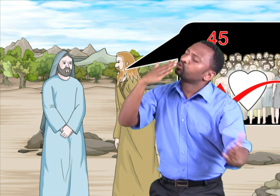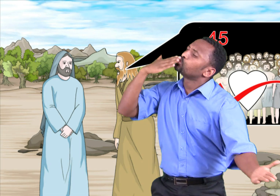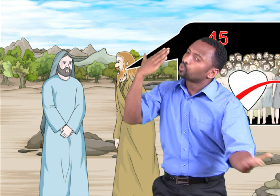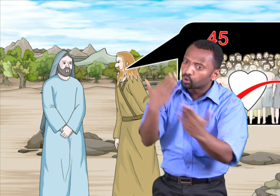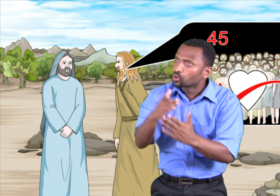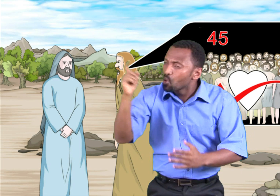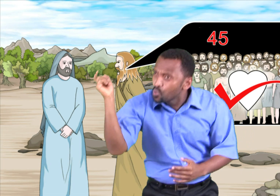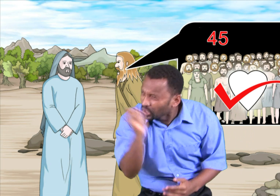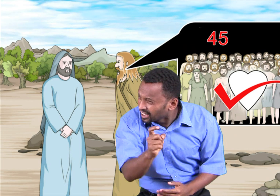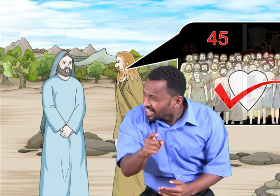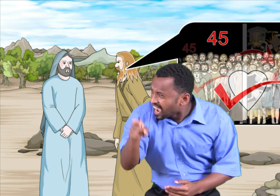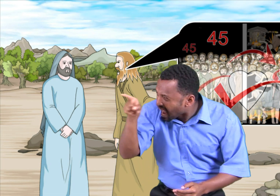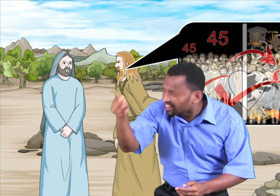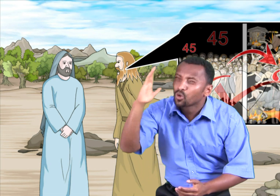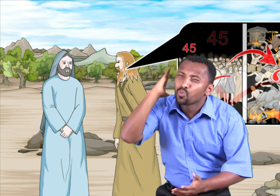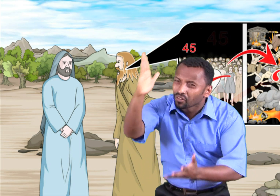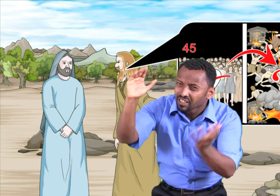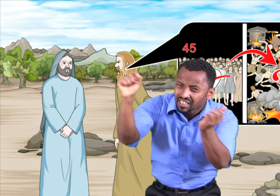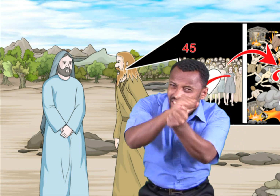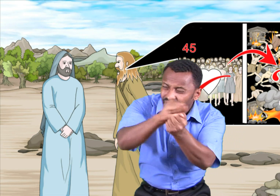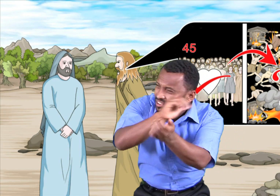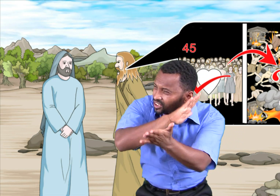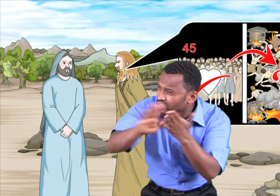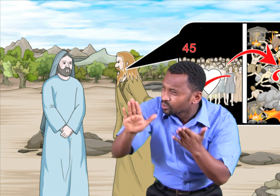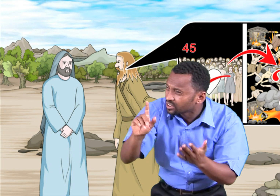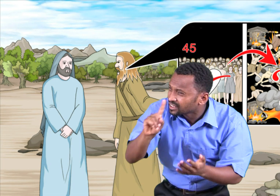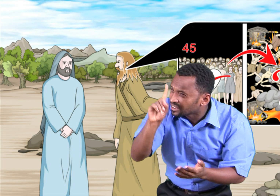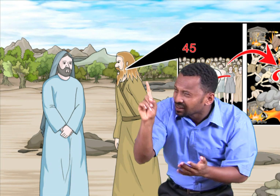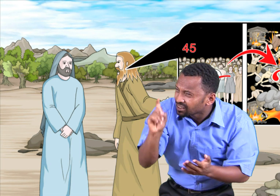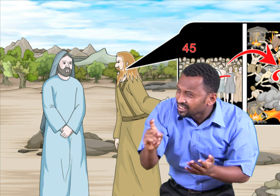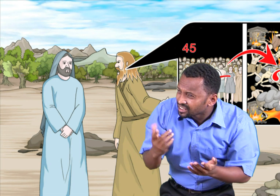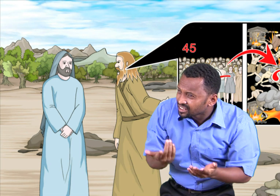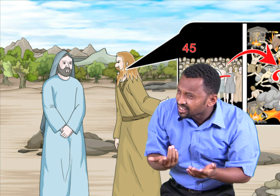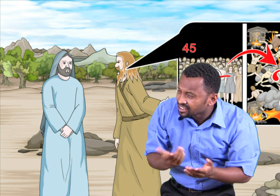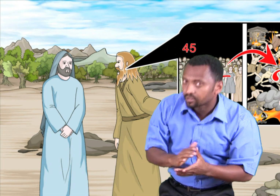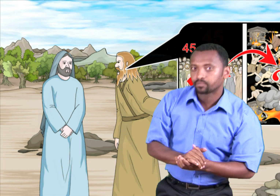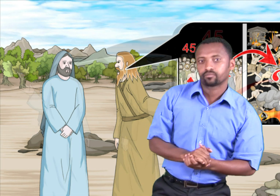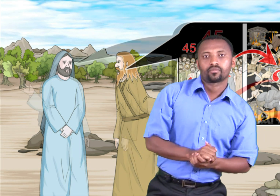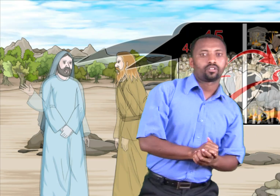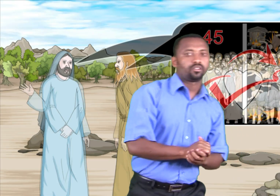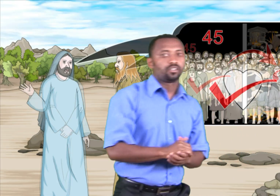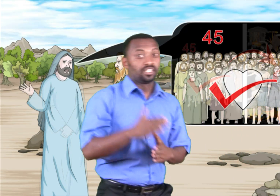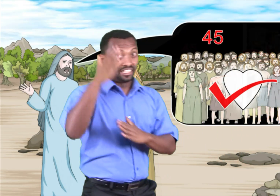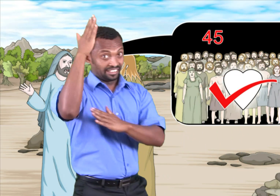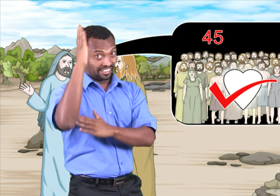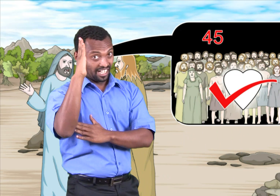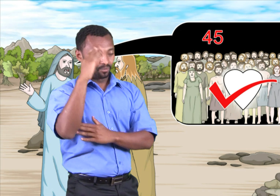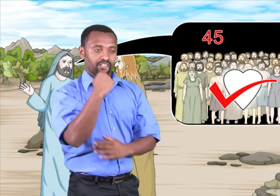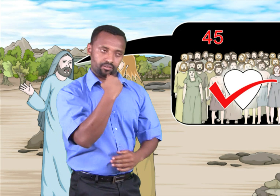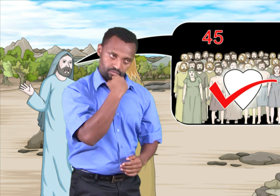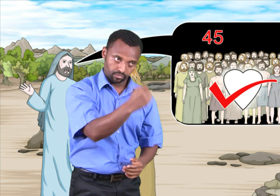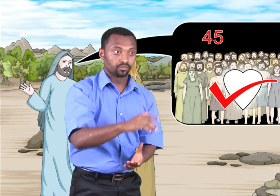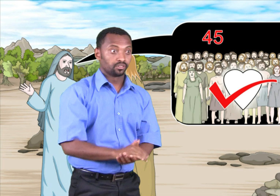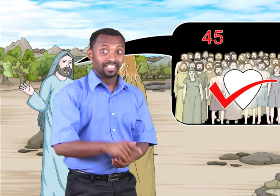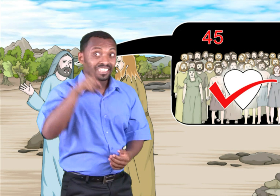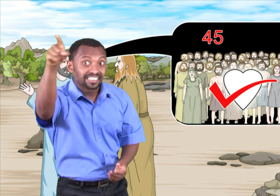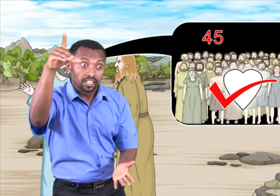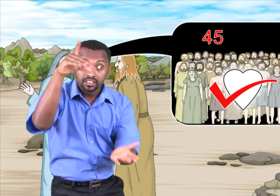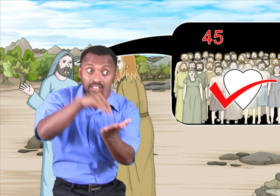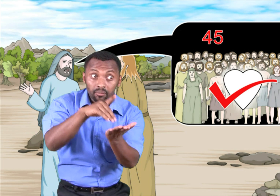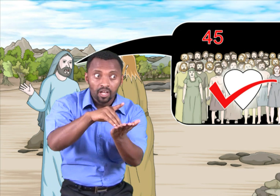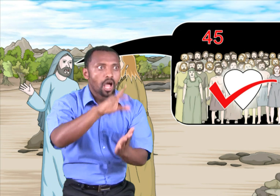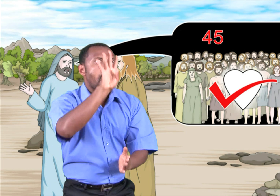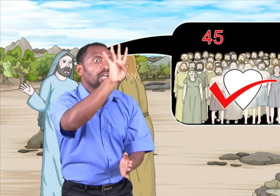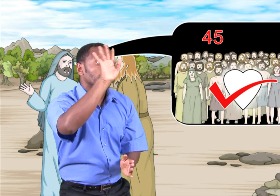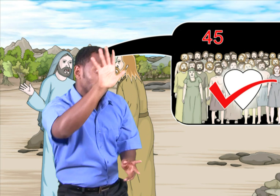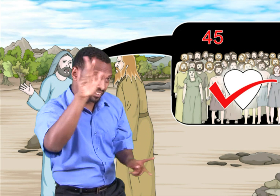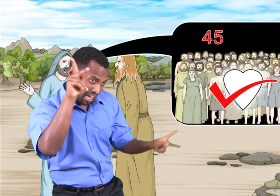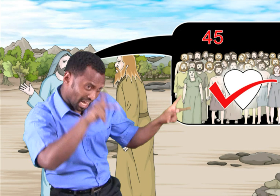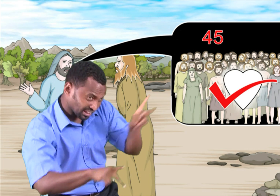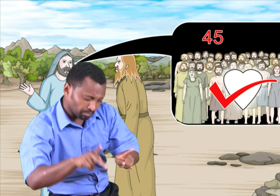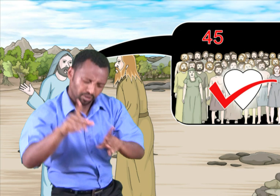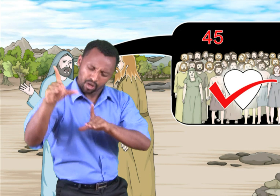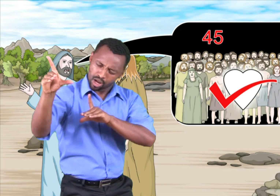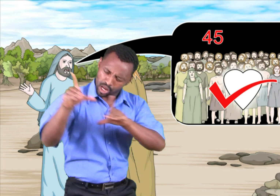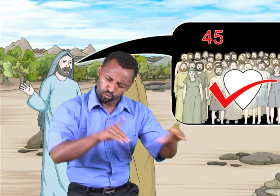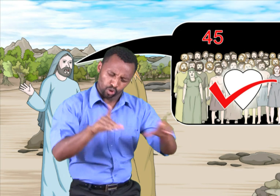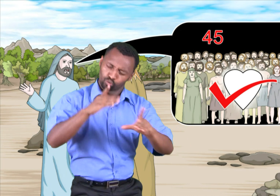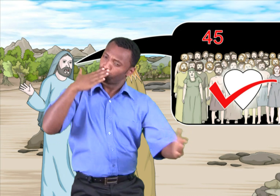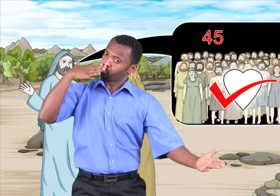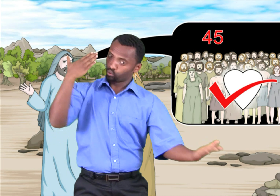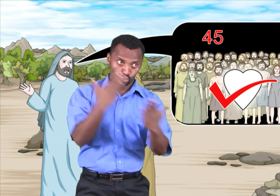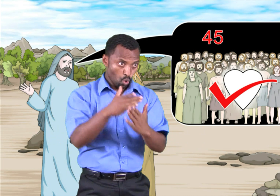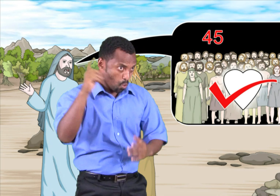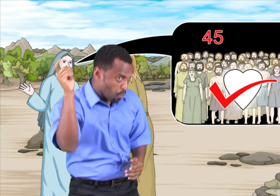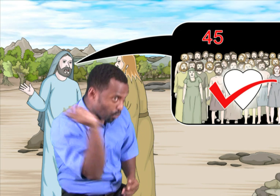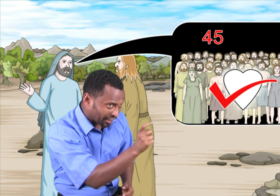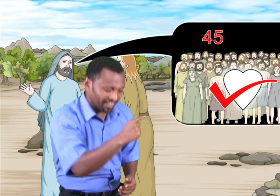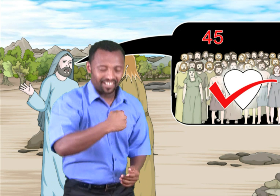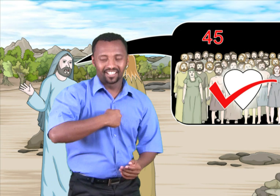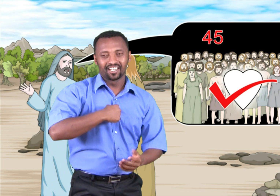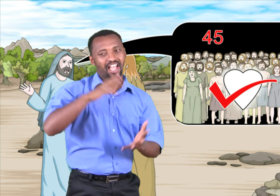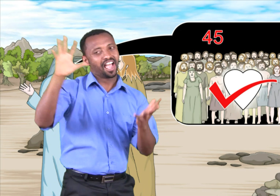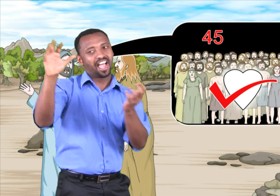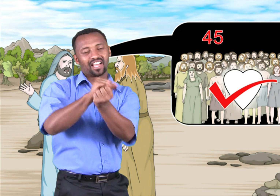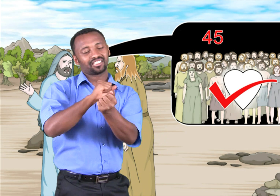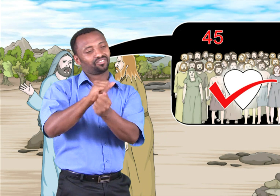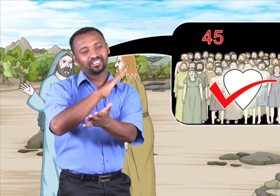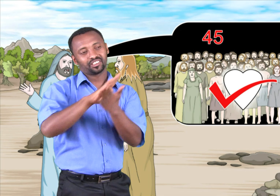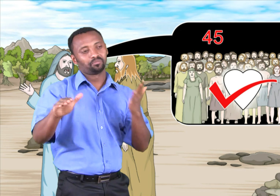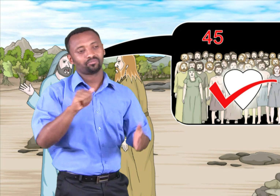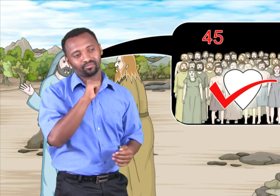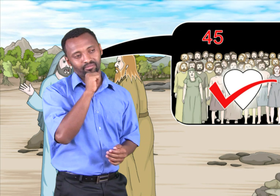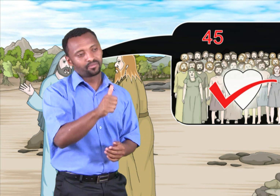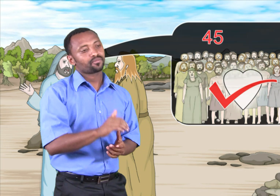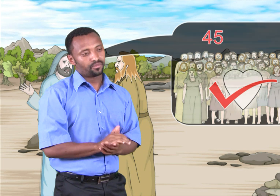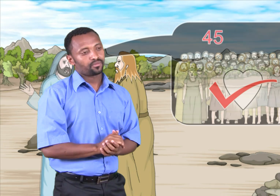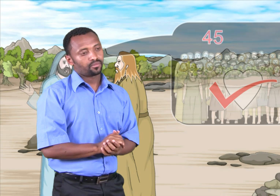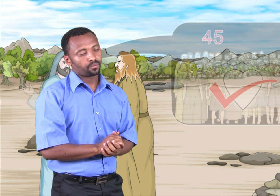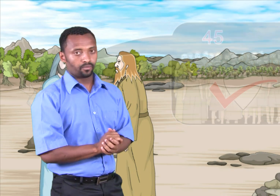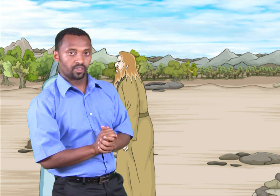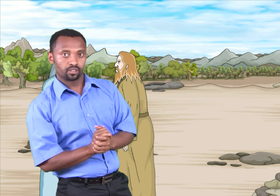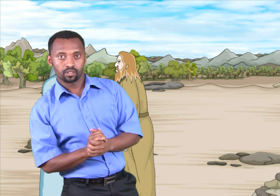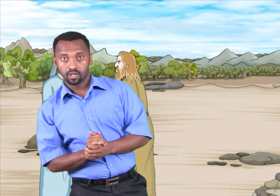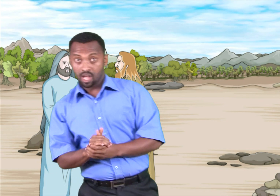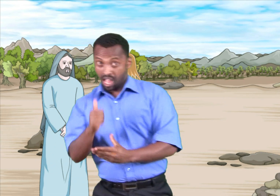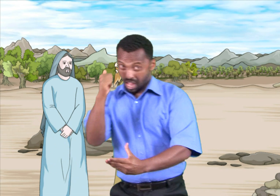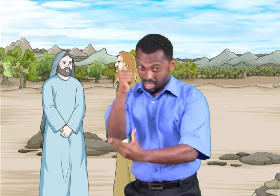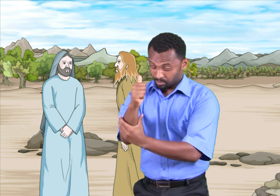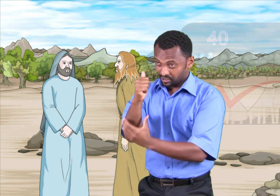Will You destroy the whole city for the lack of five?” He replied, “If I find forty-five there, I will not destroy it.”